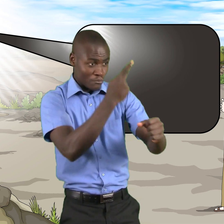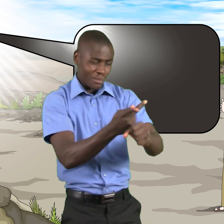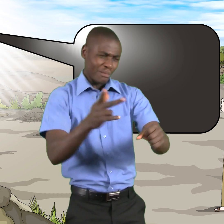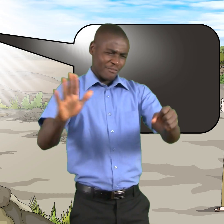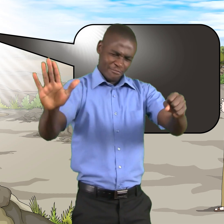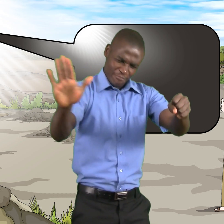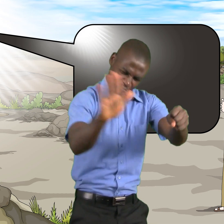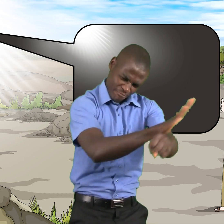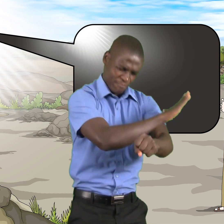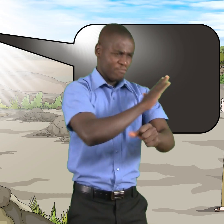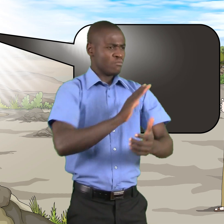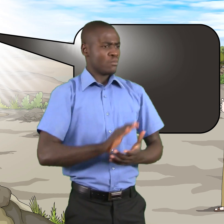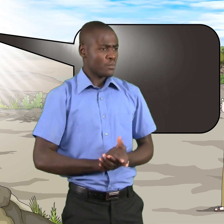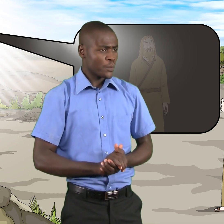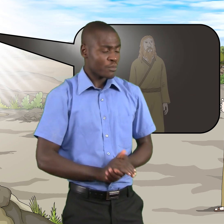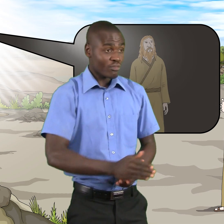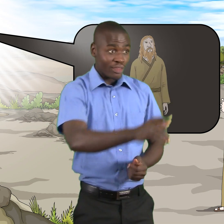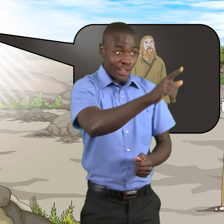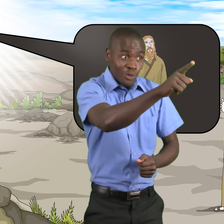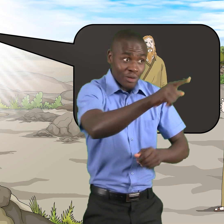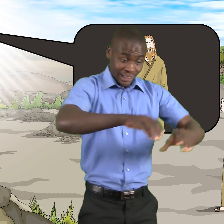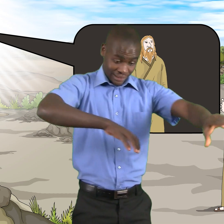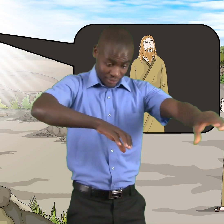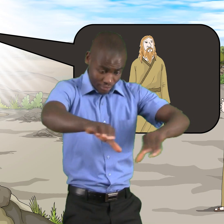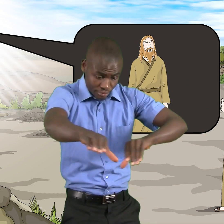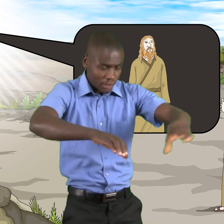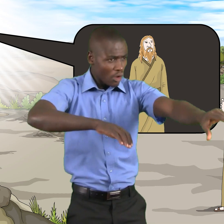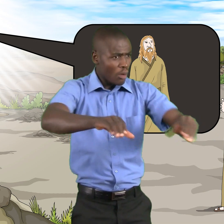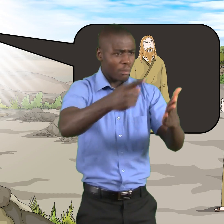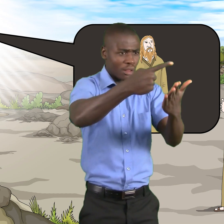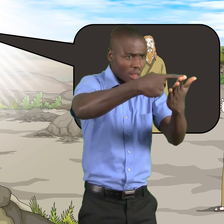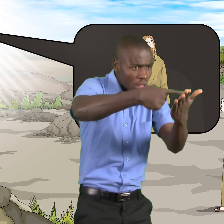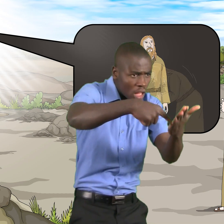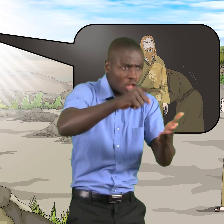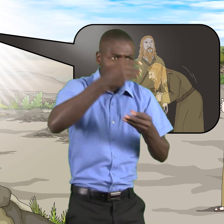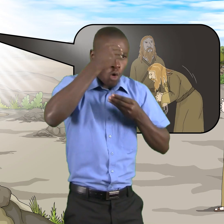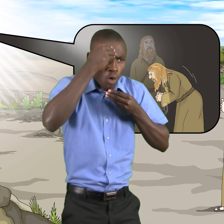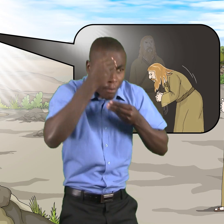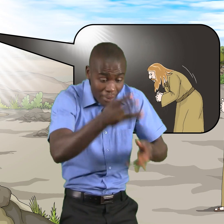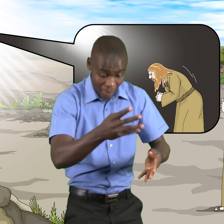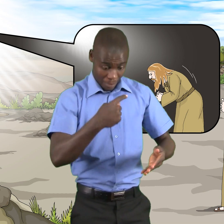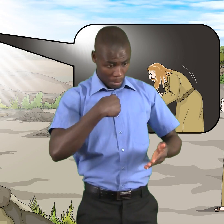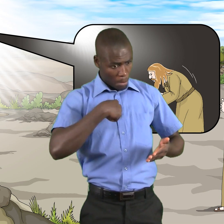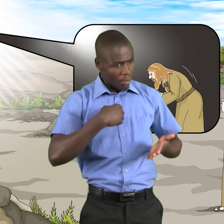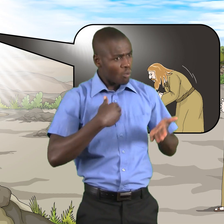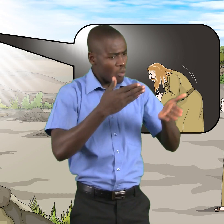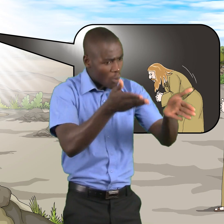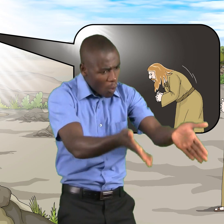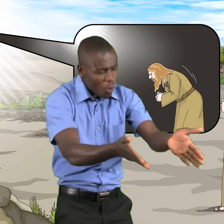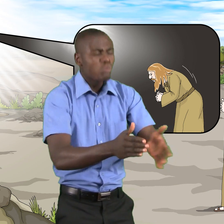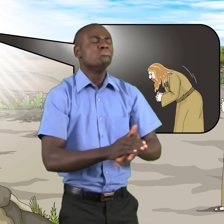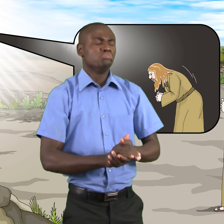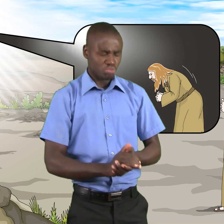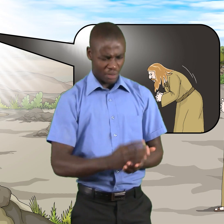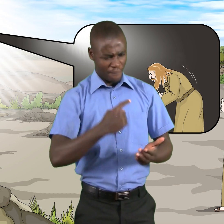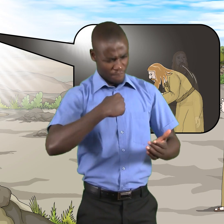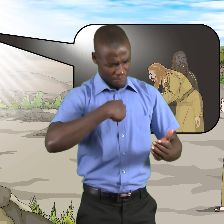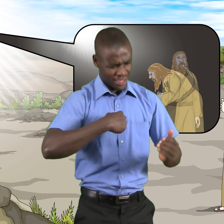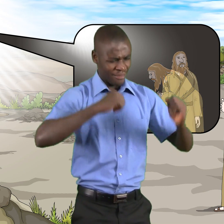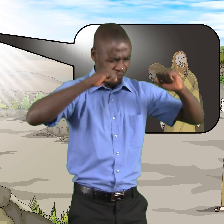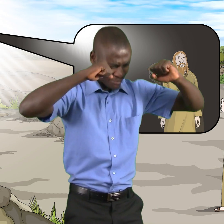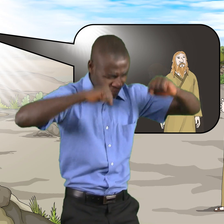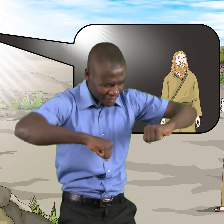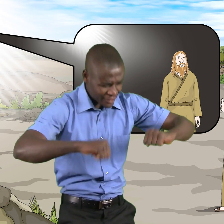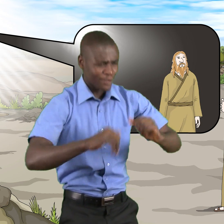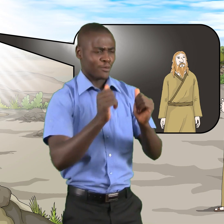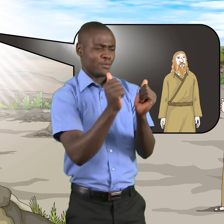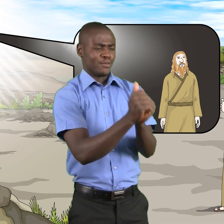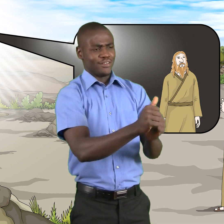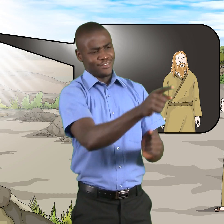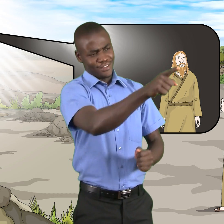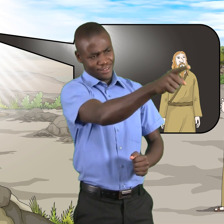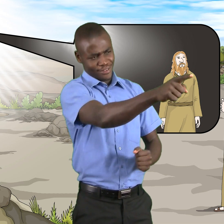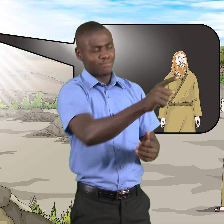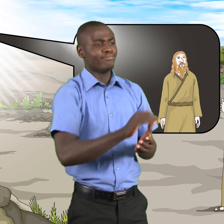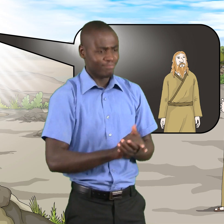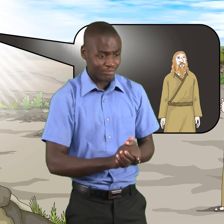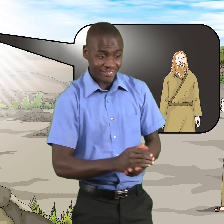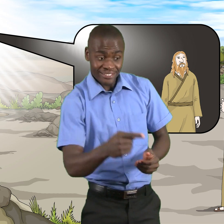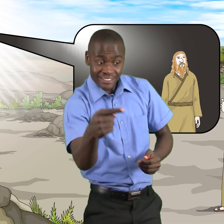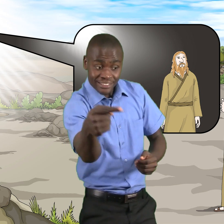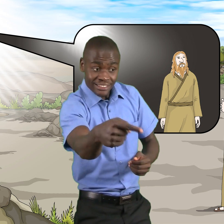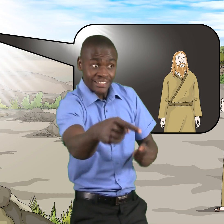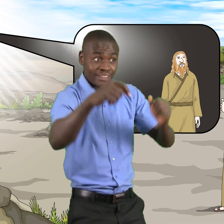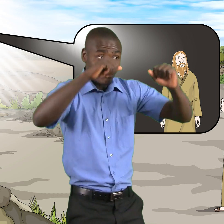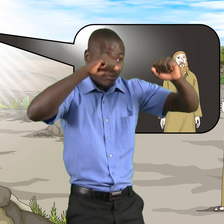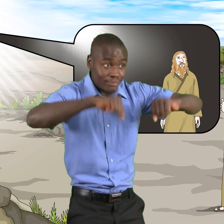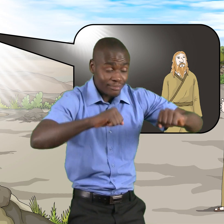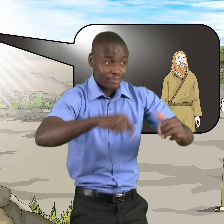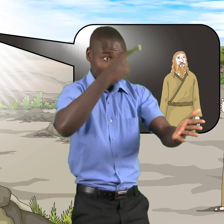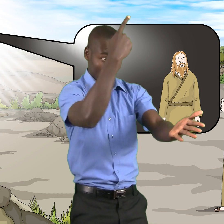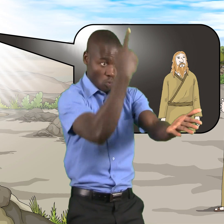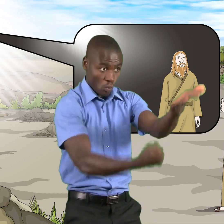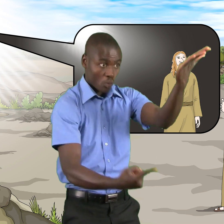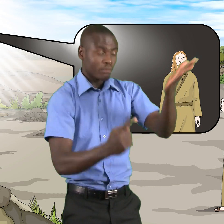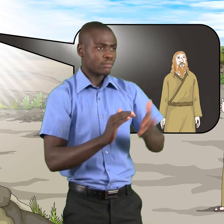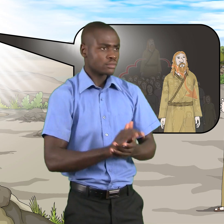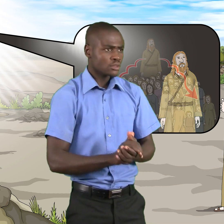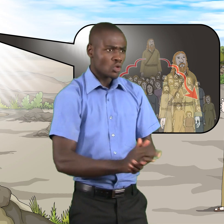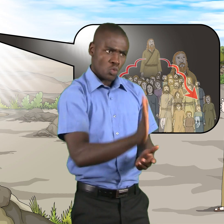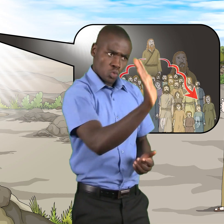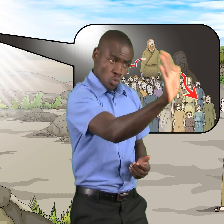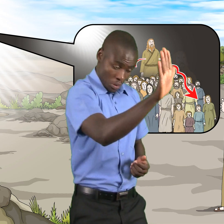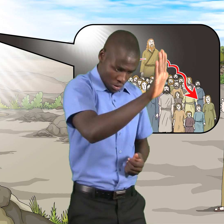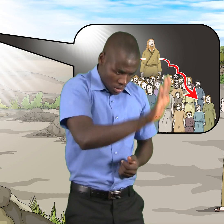Walk before Me and be blameless.